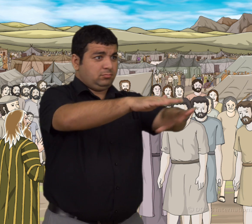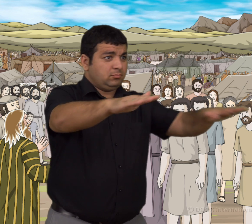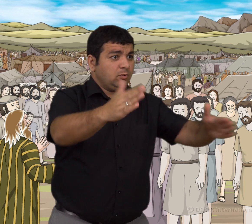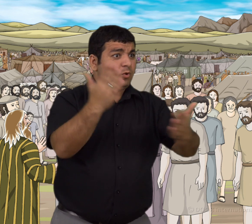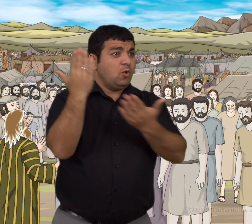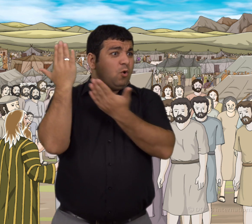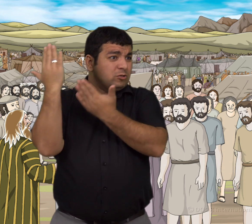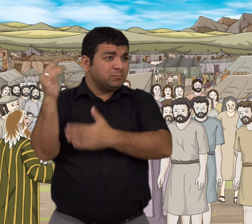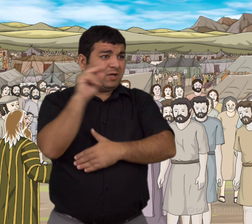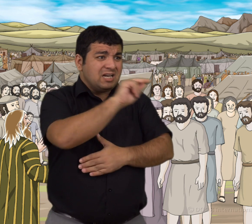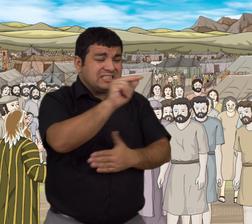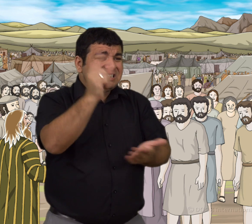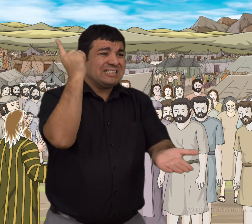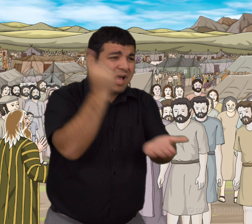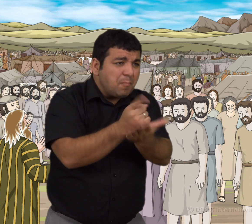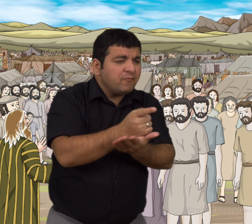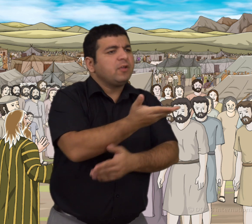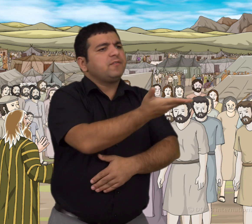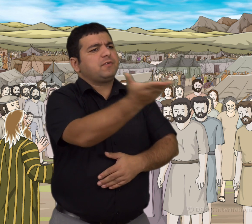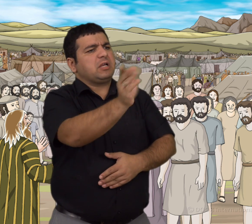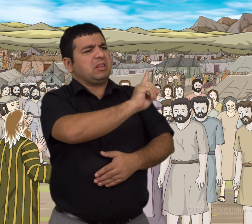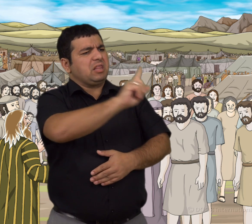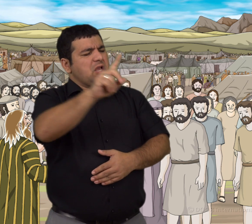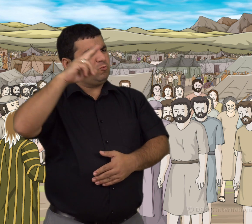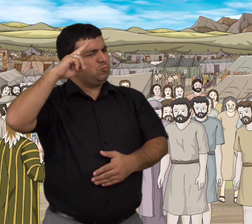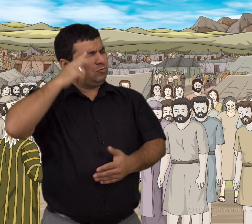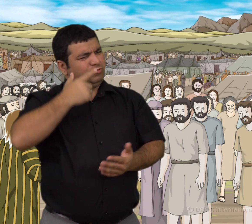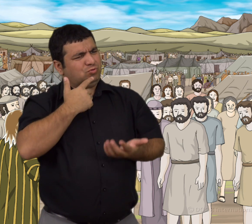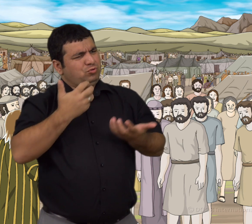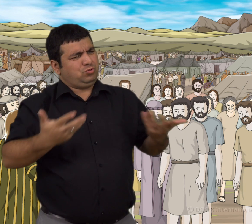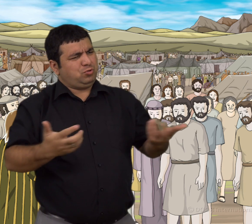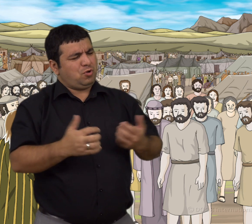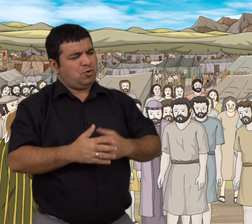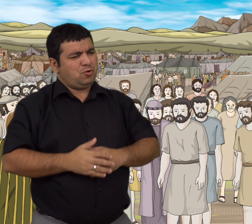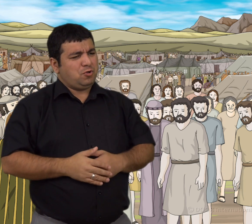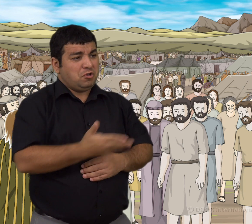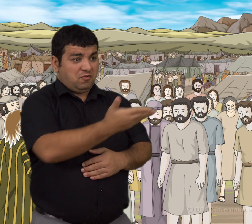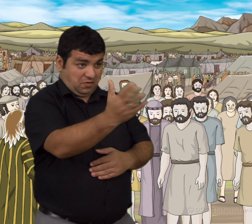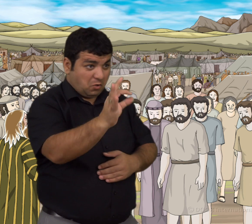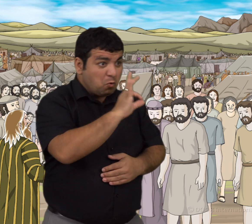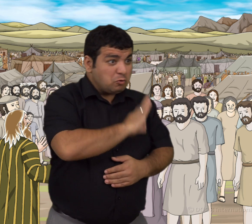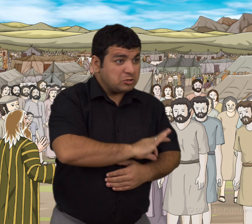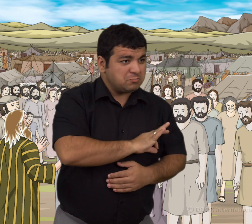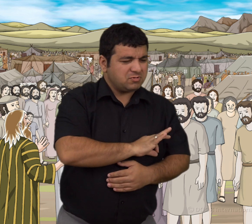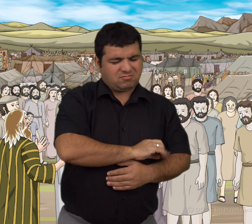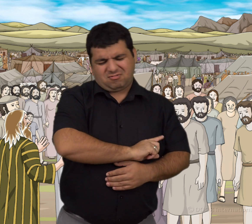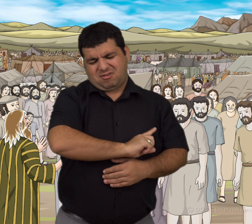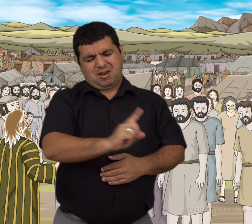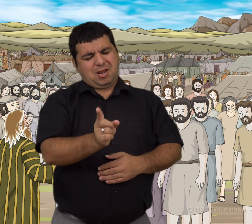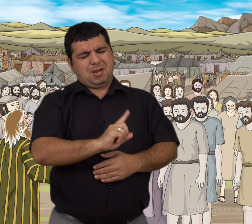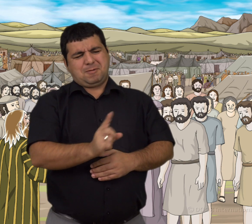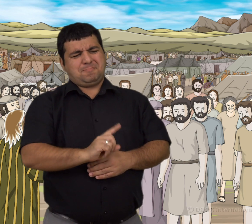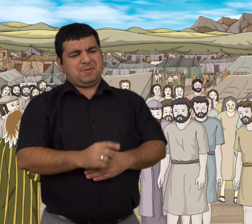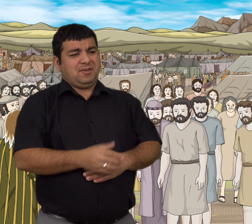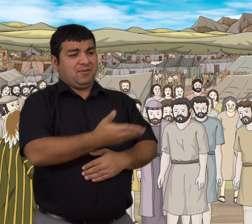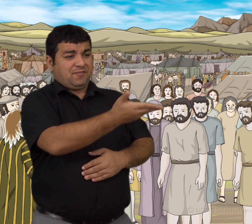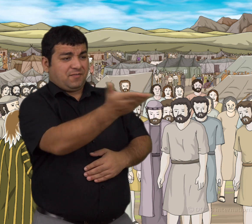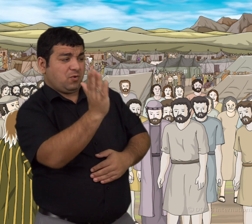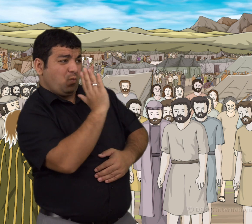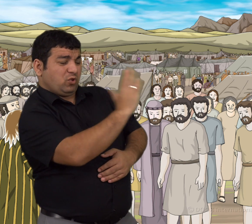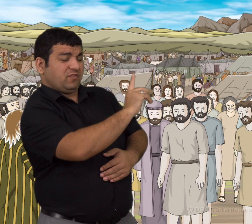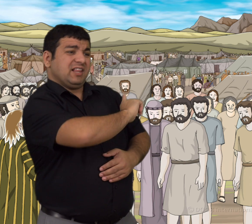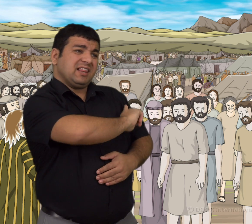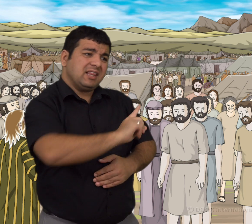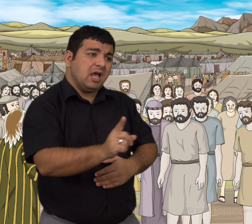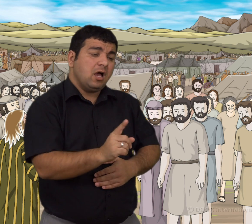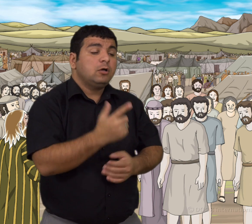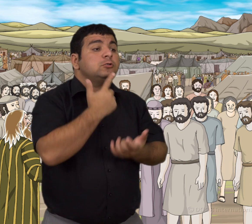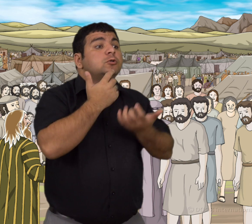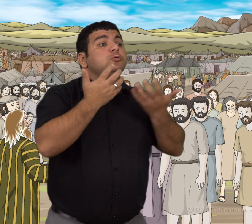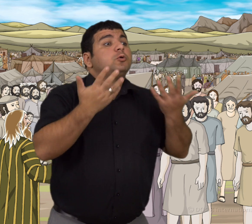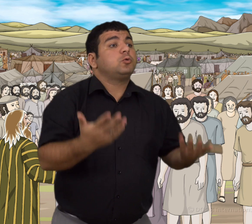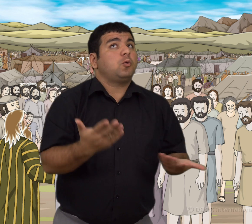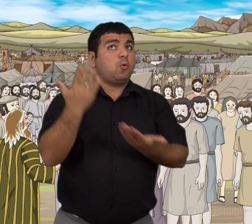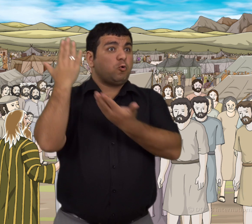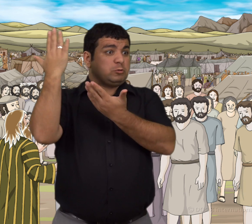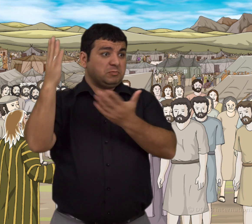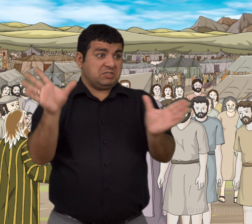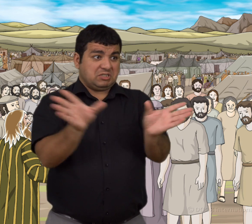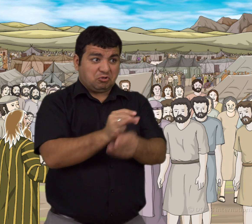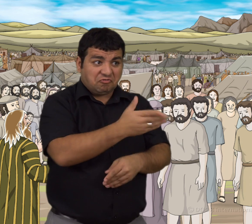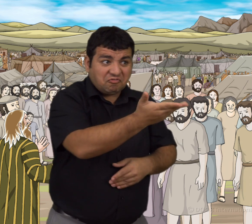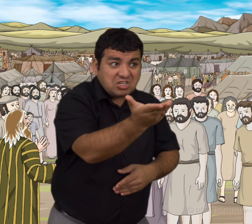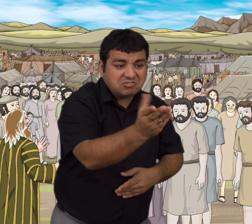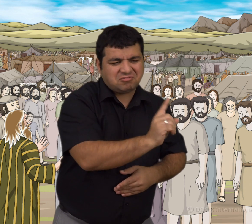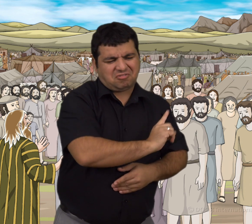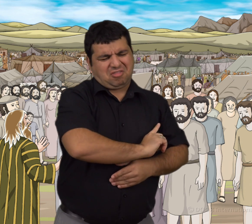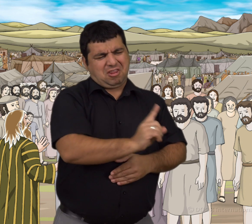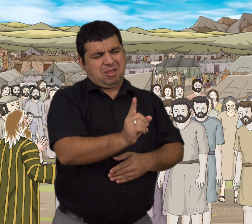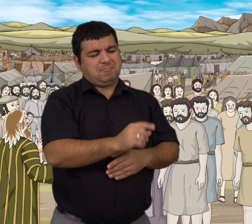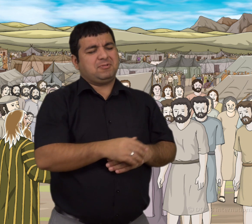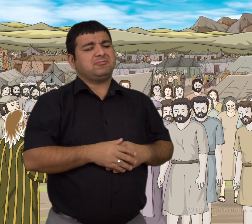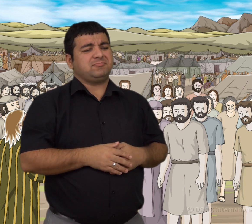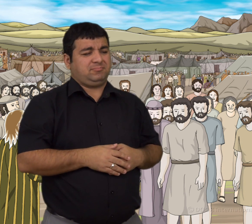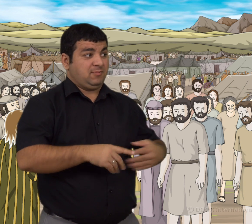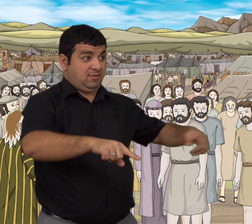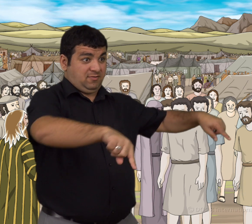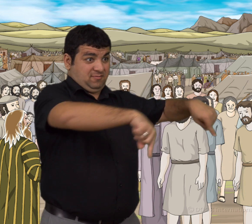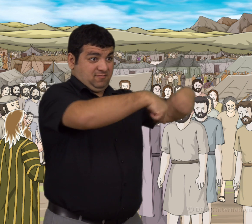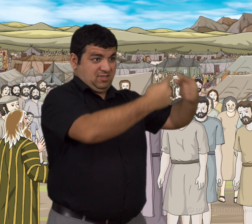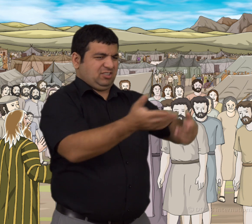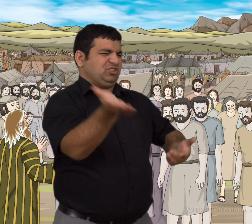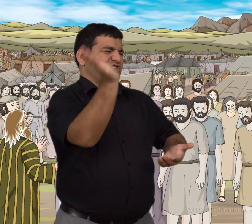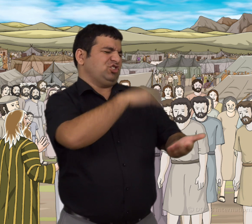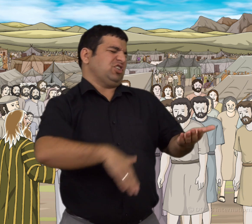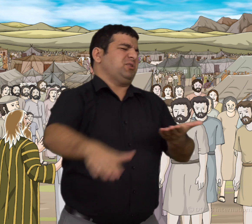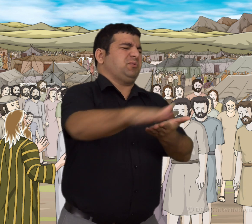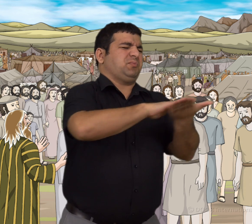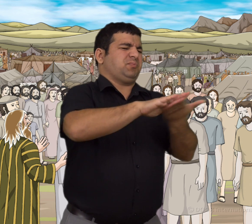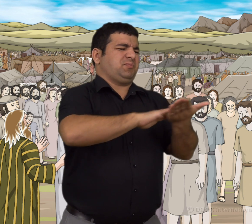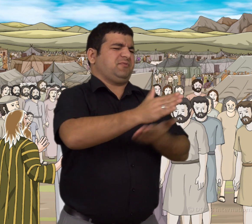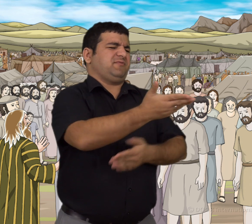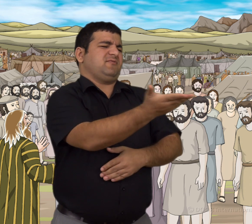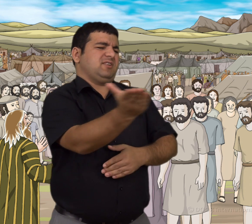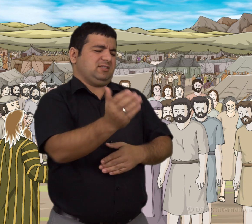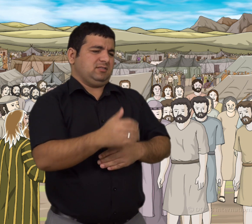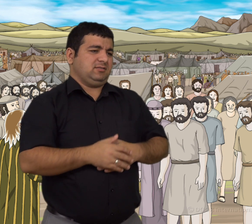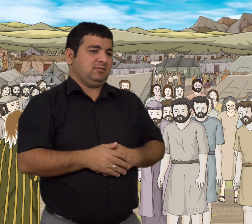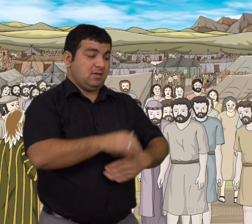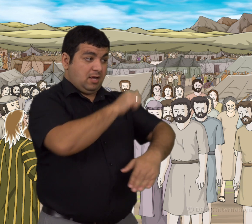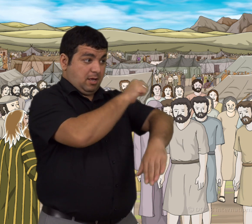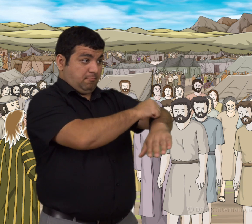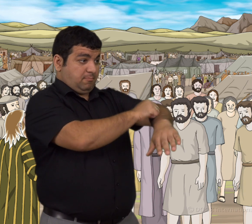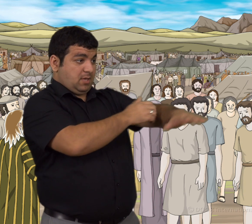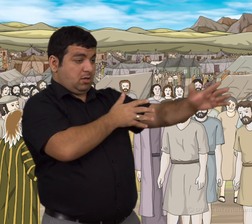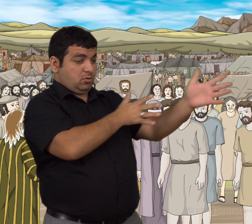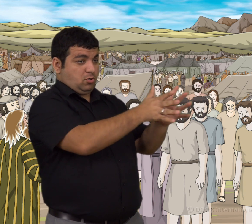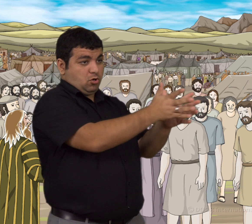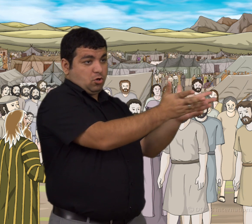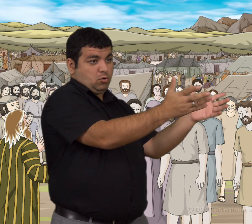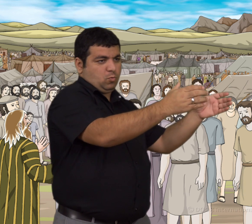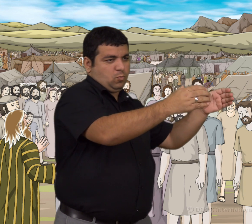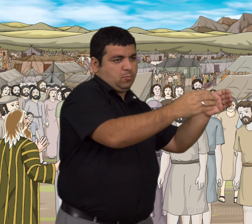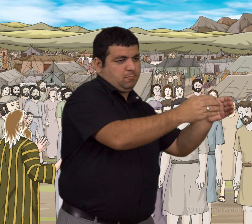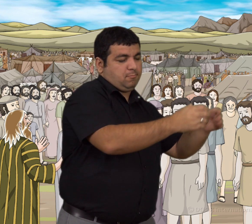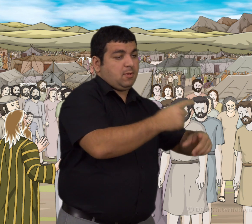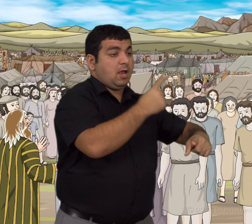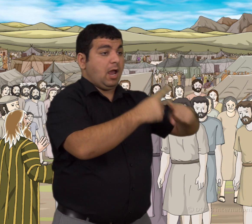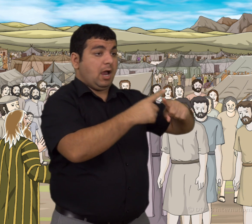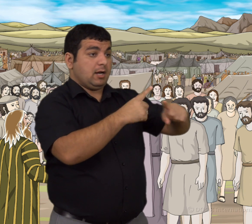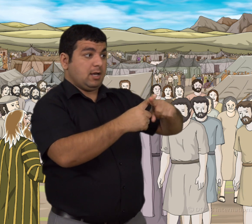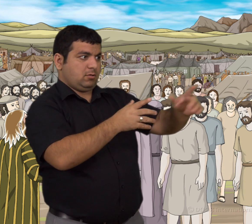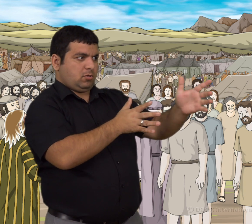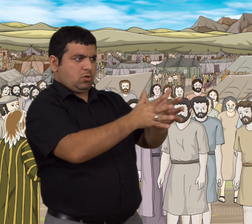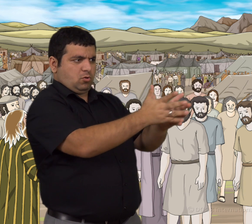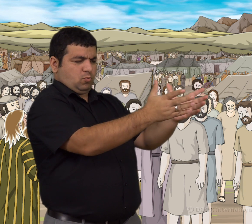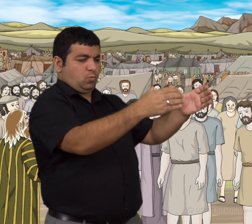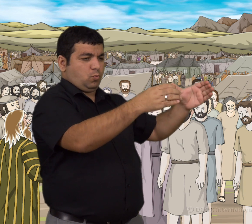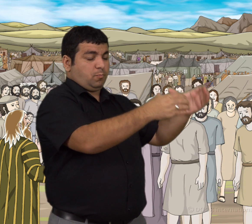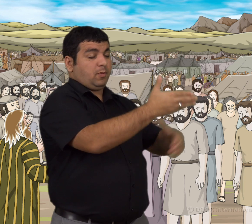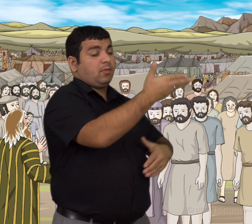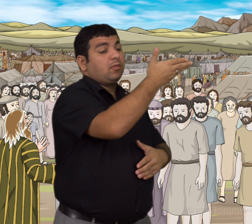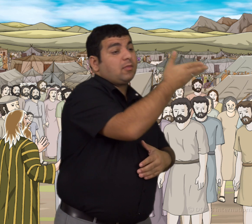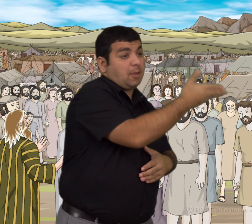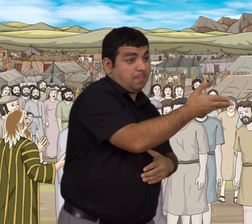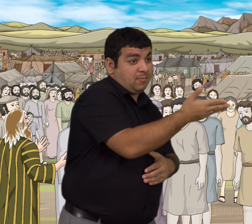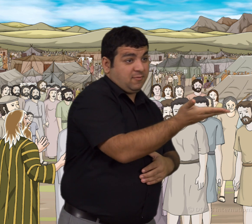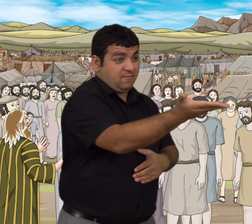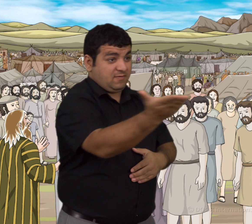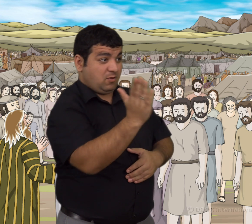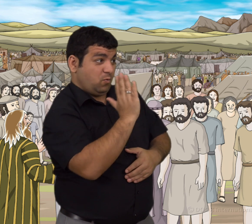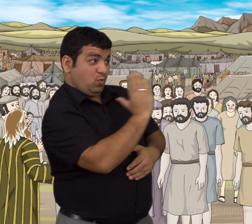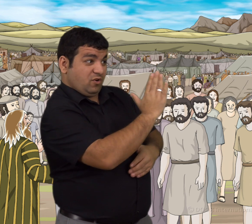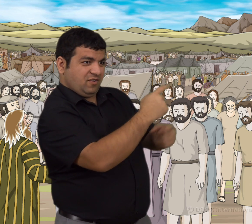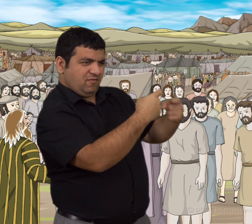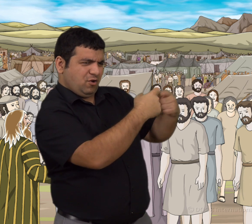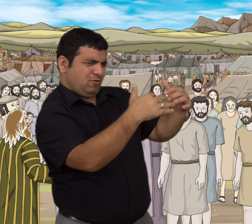This will not succeed! Do not go up, lest you be struck down by your enemies, because the LORD is not among you.